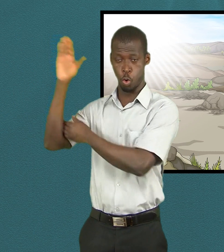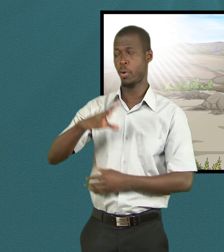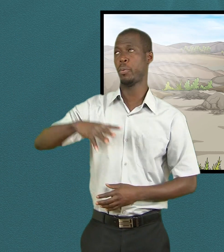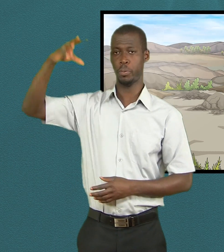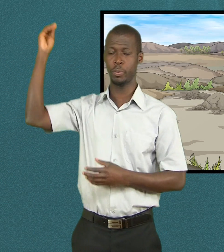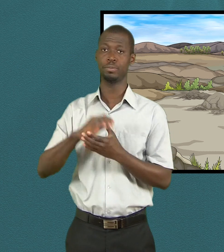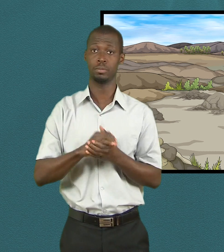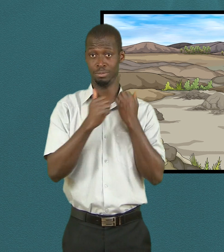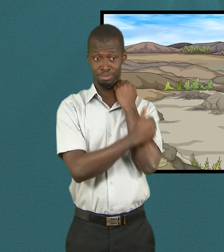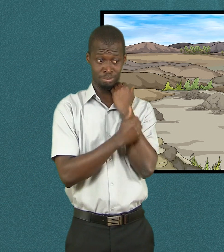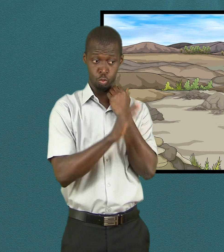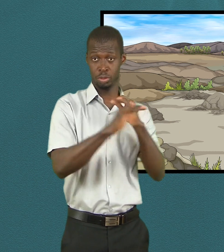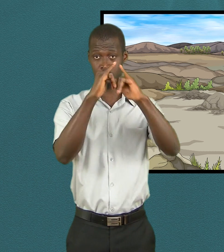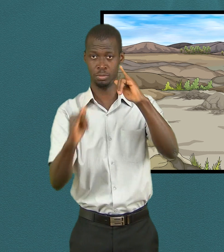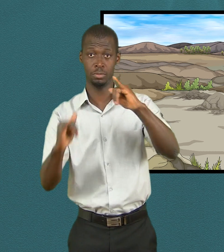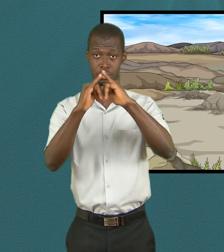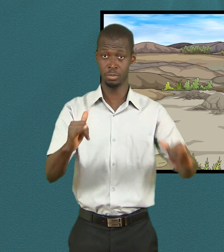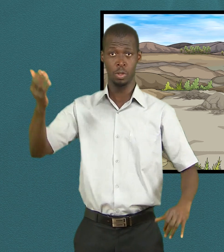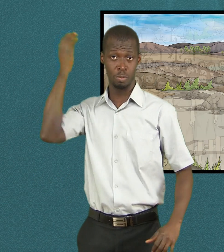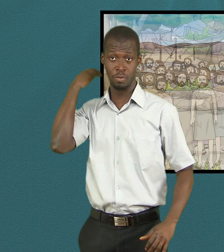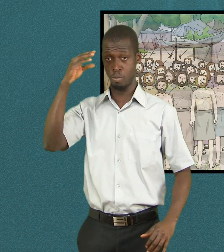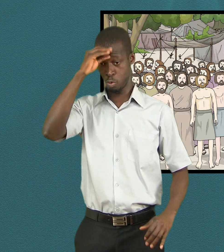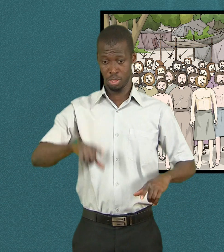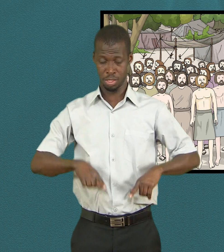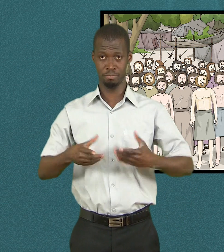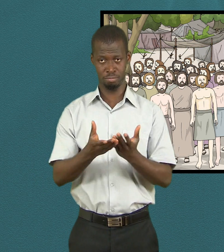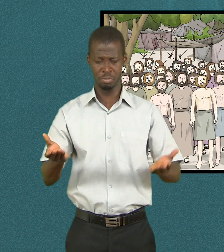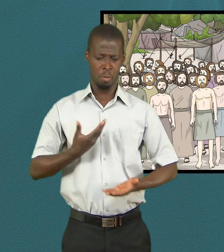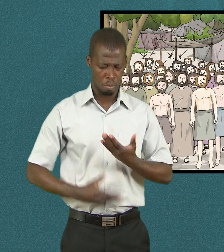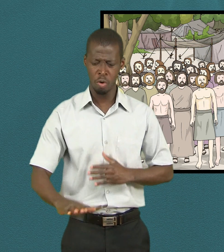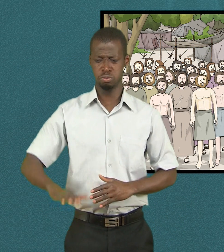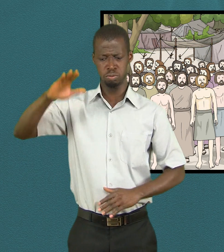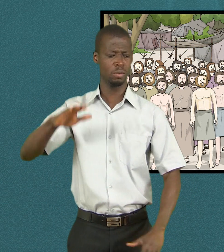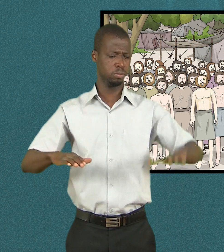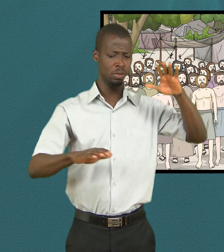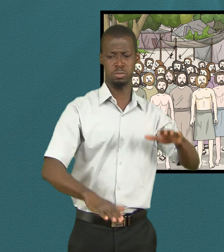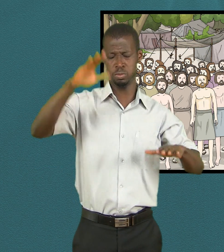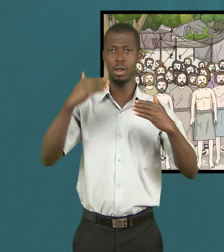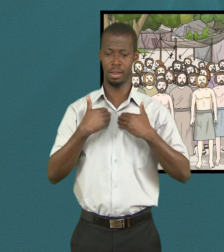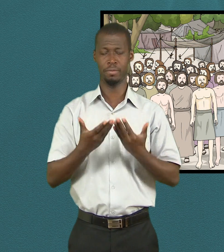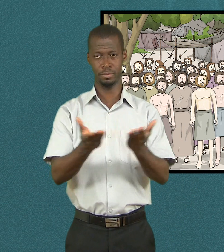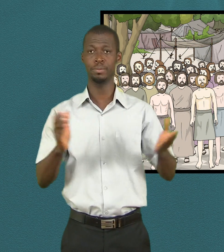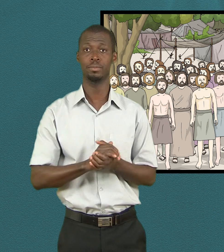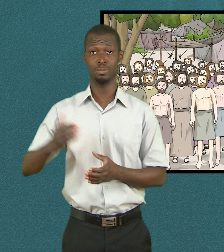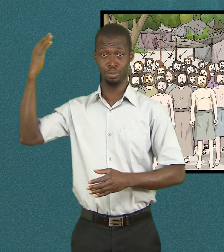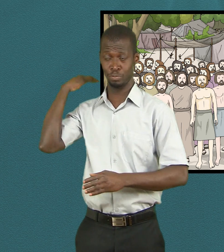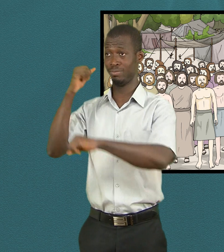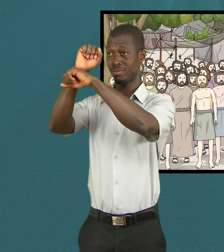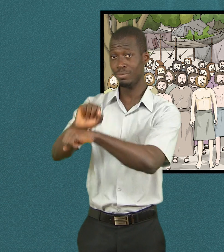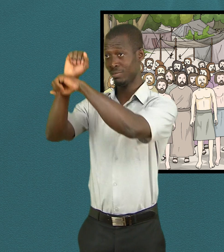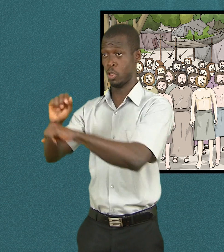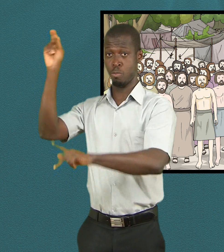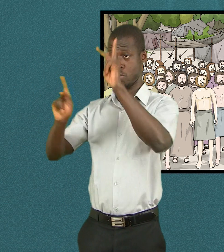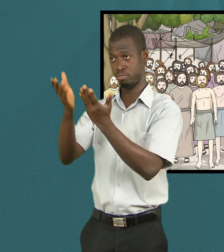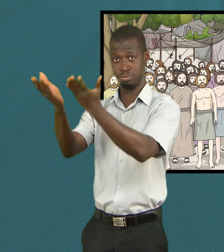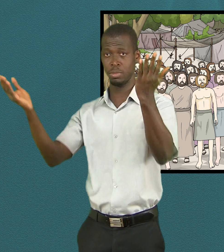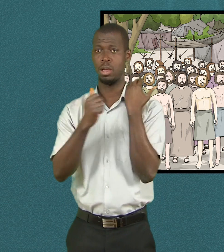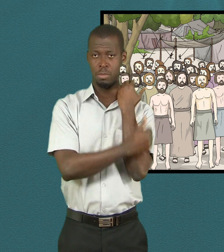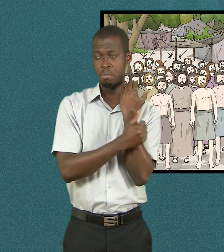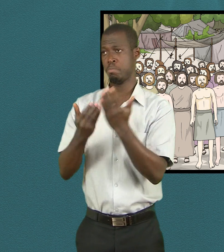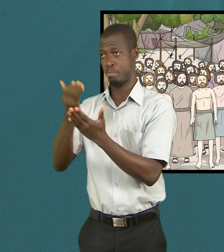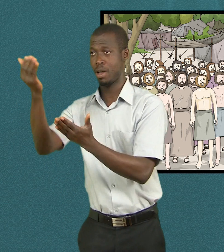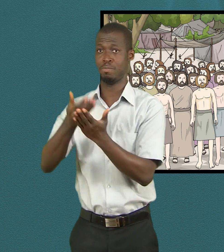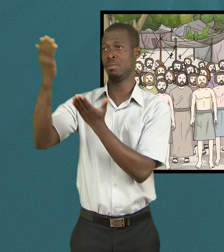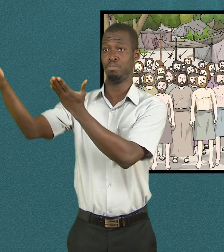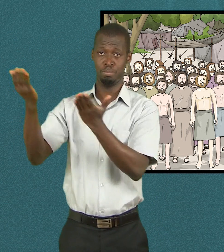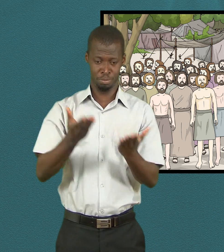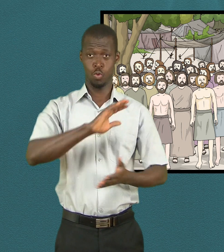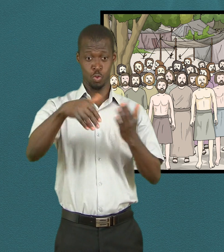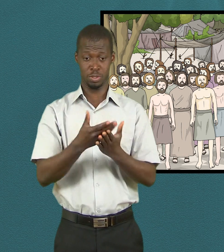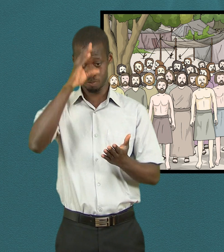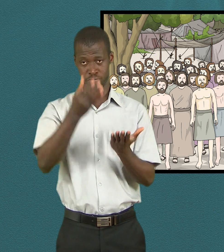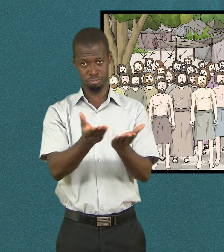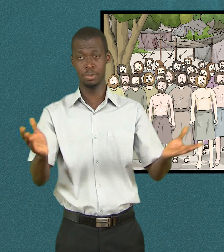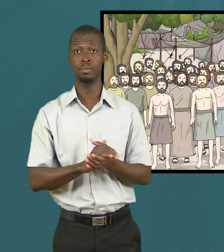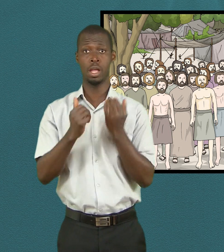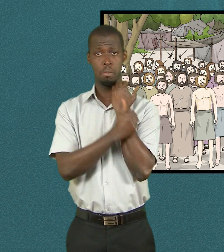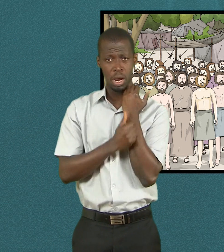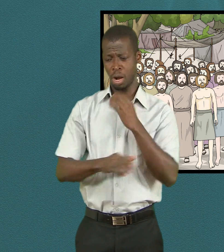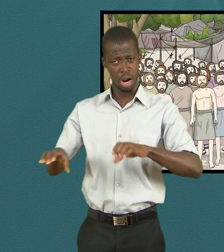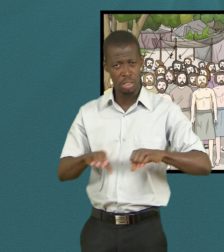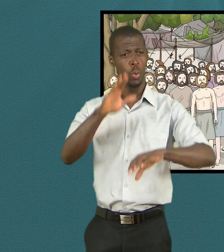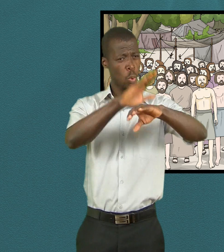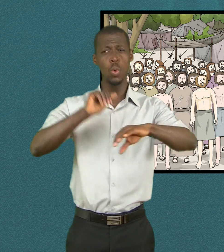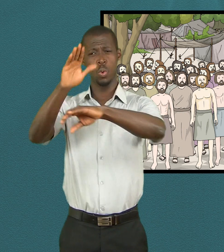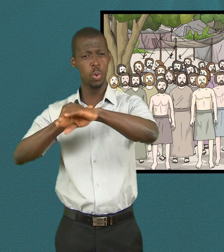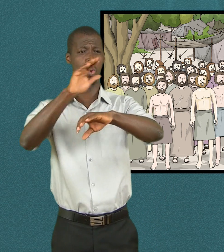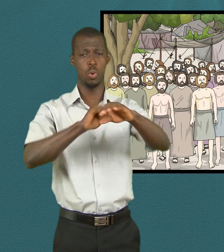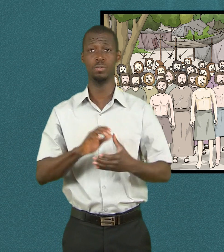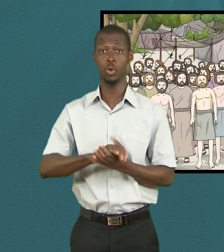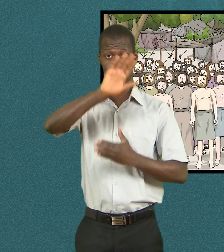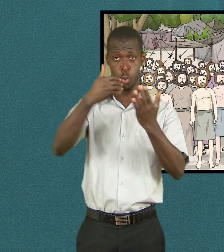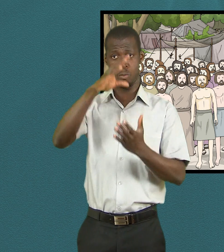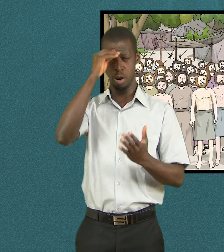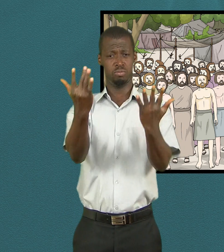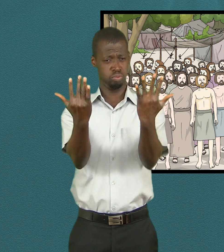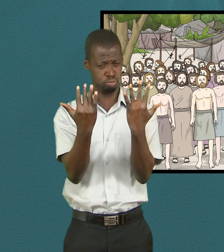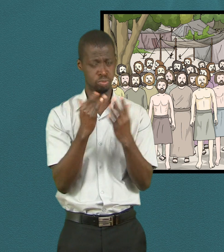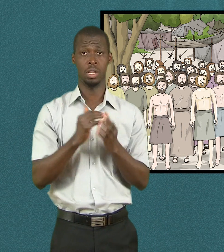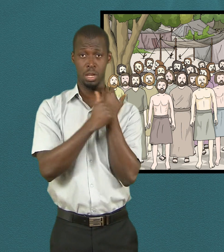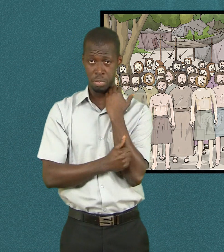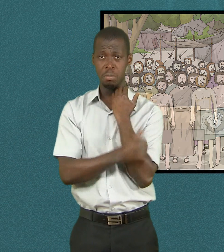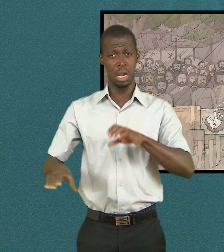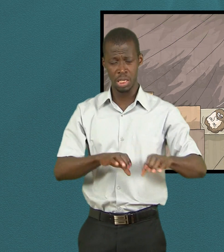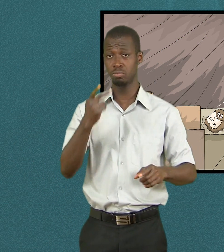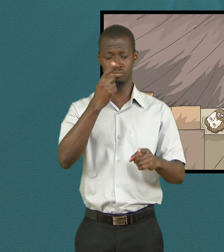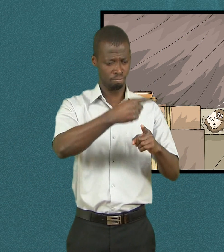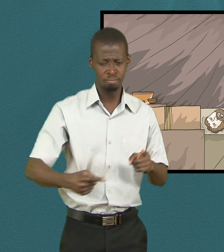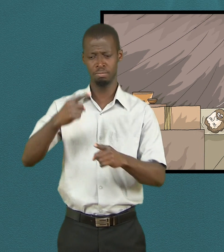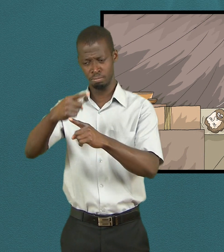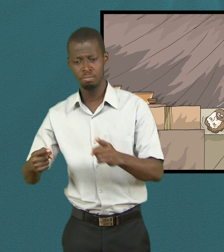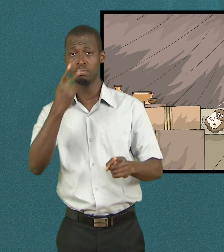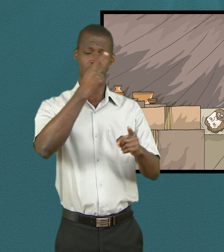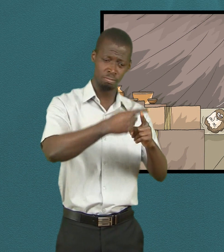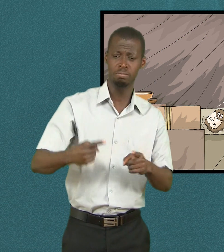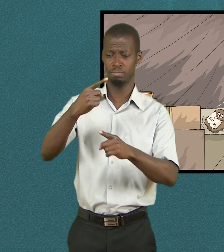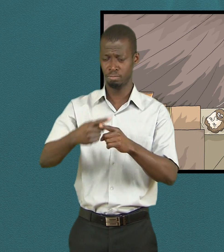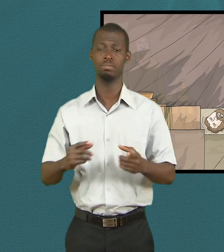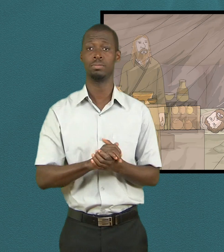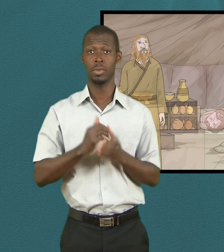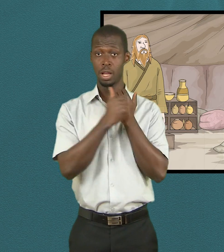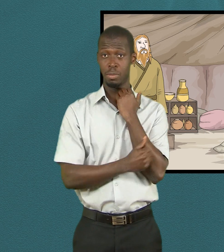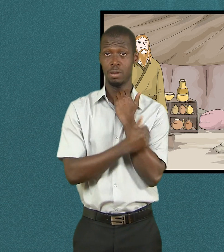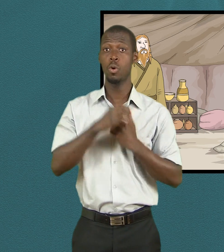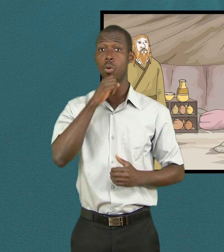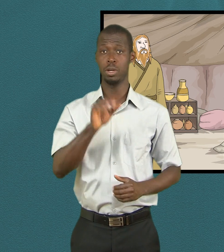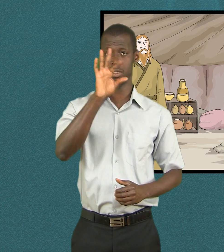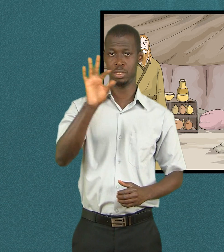On that very day Abraham took his son Ishmael and all those born in his household or purchased with his money—every male among the members of Abraham’s household—and he circumcised them, just as God had told him.